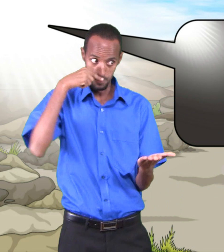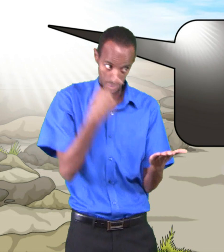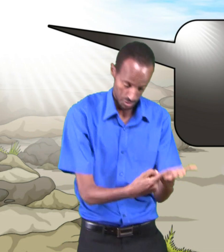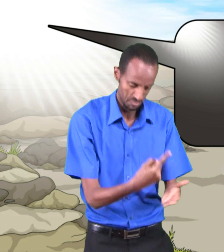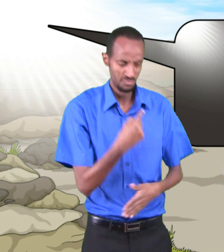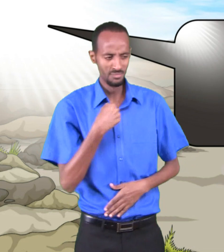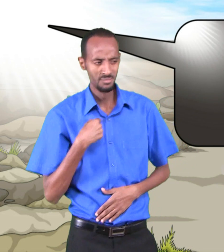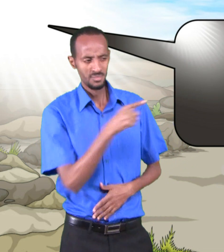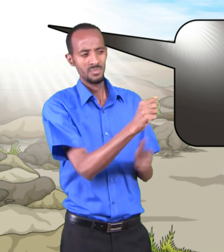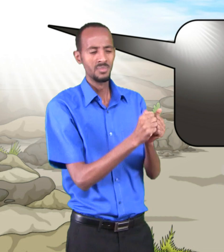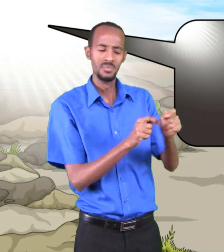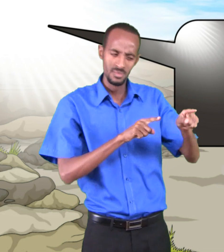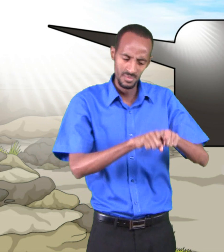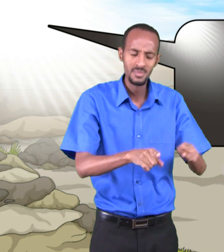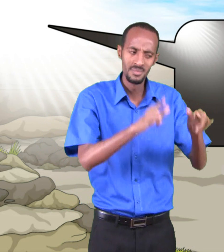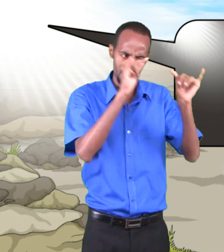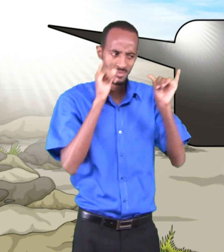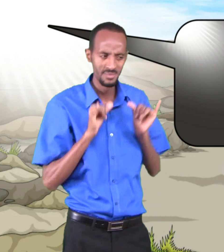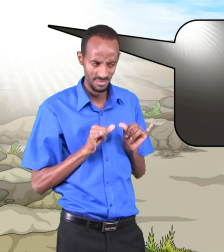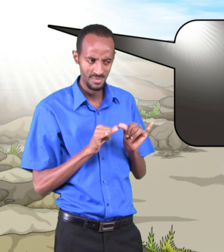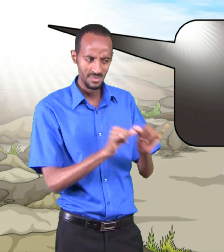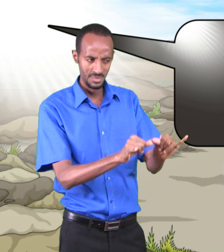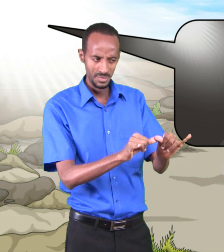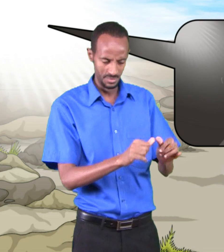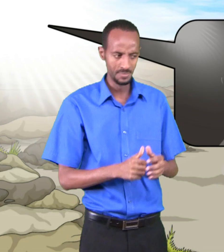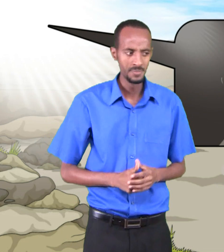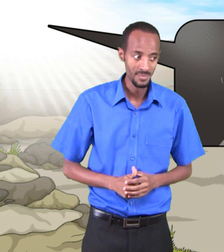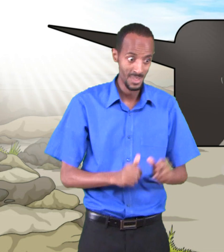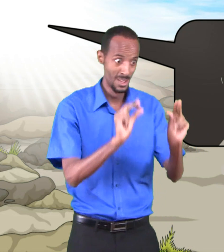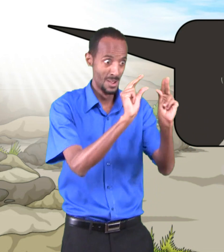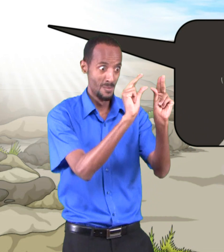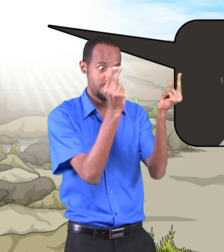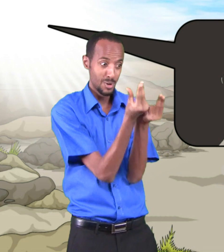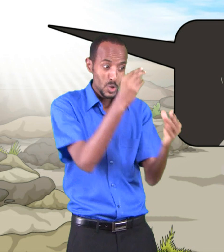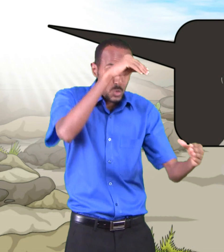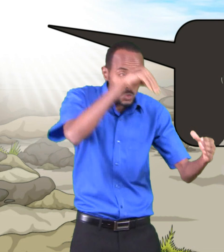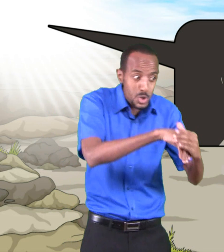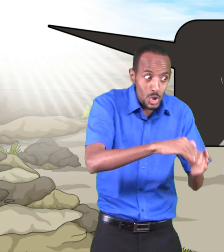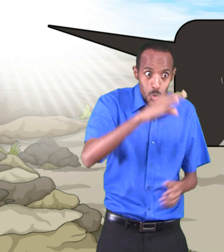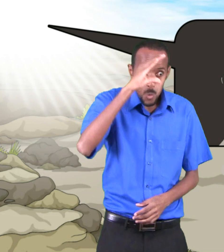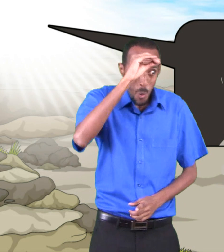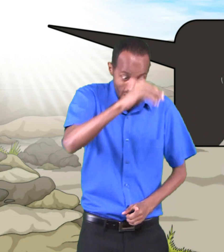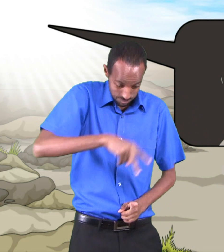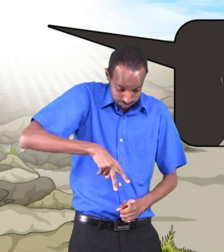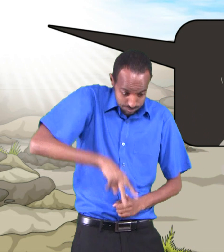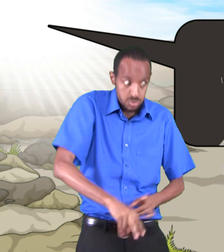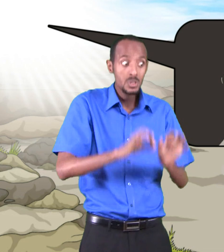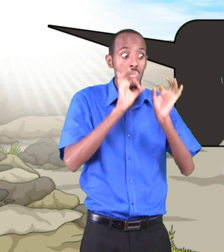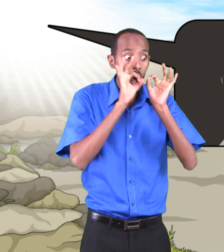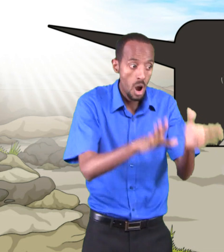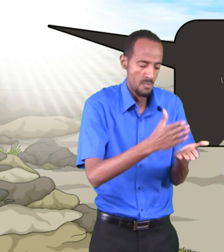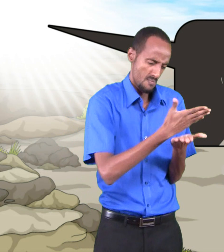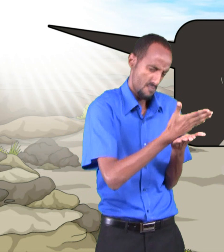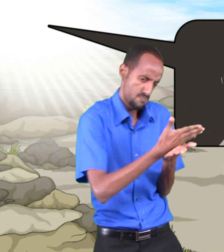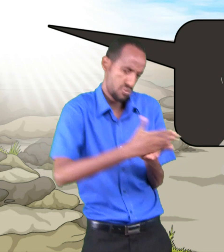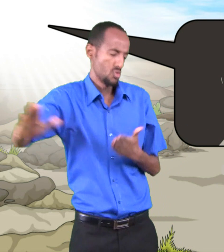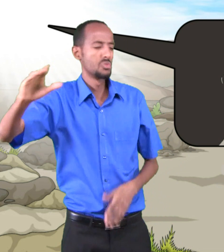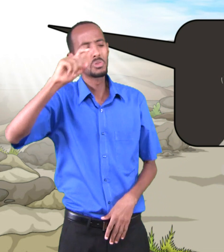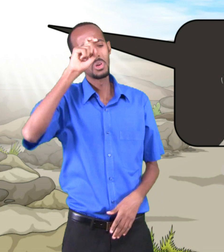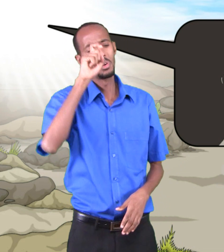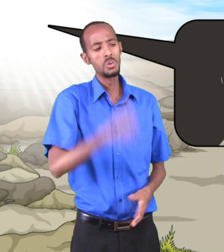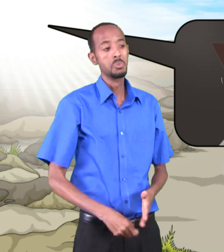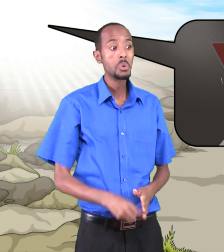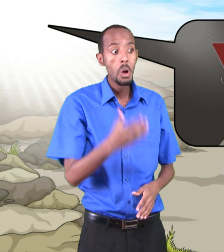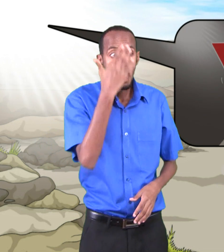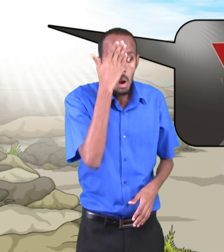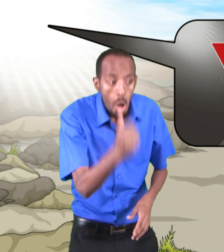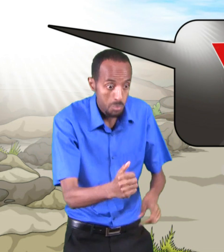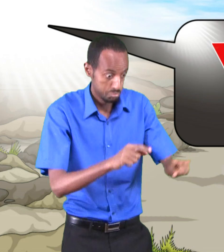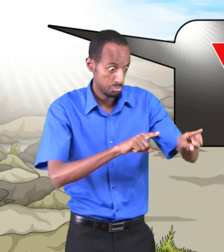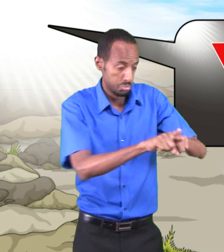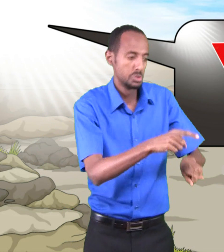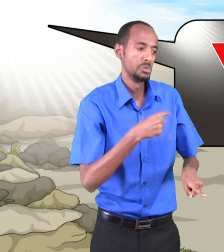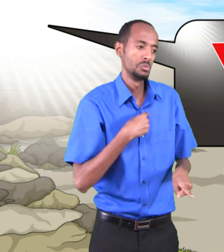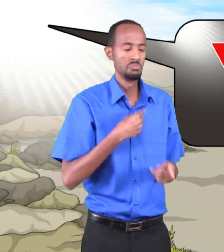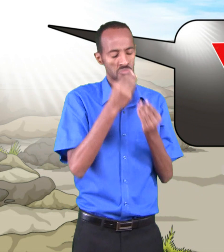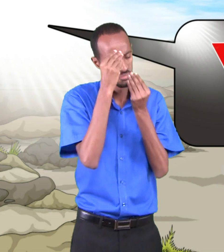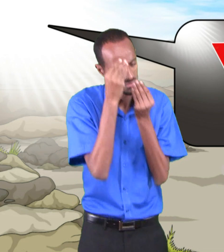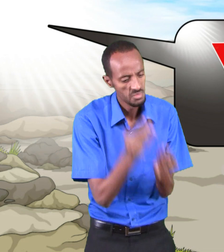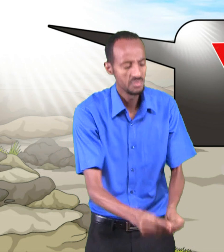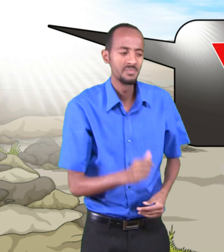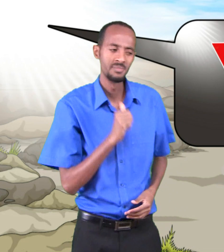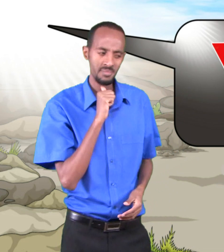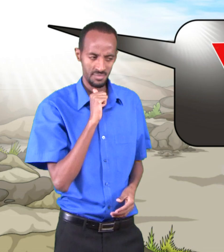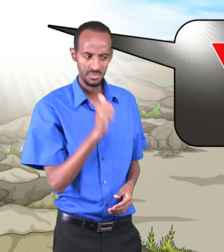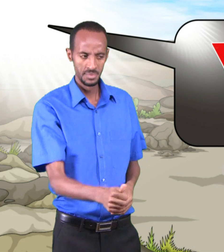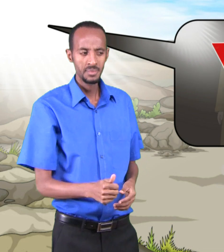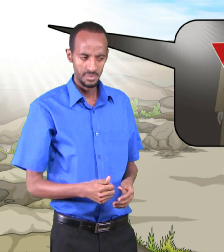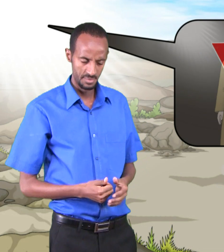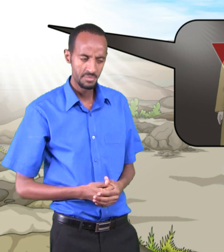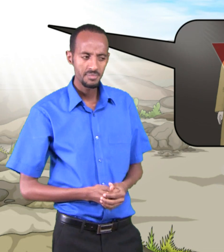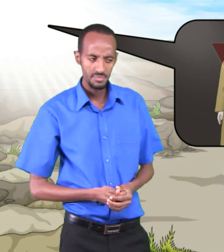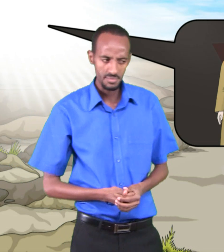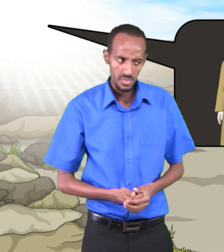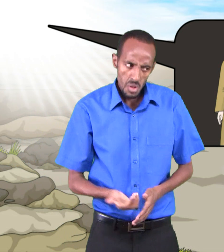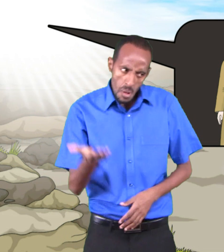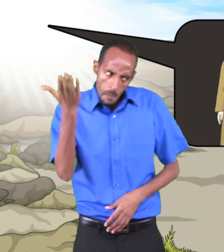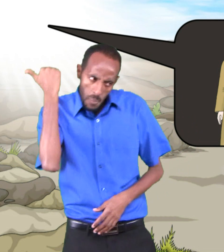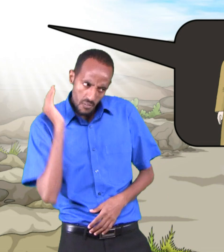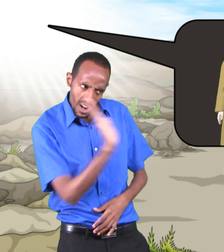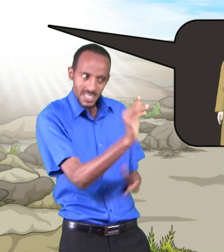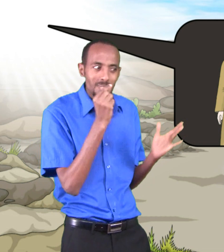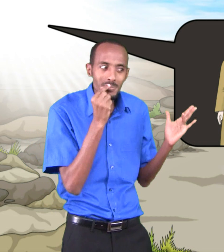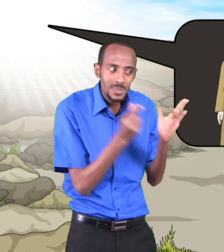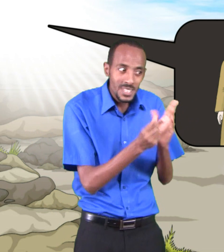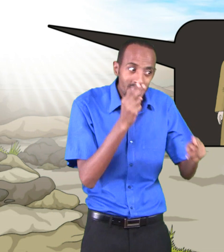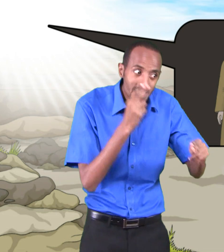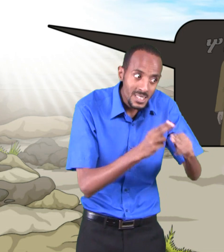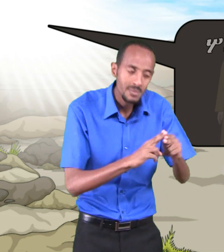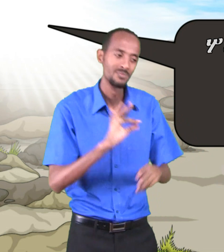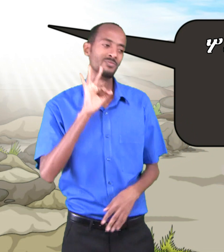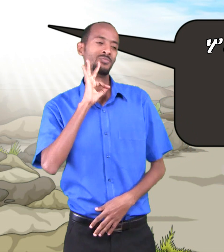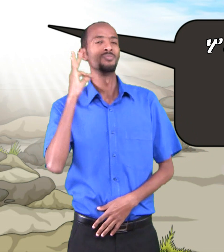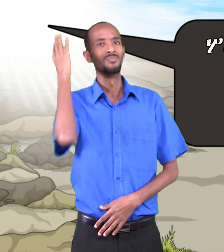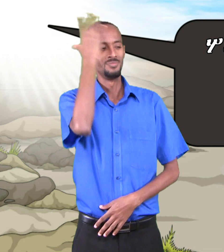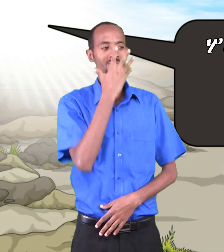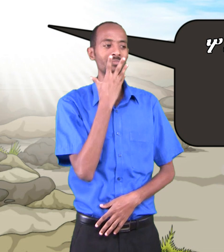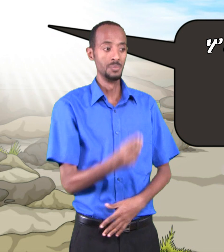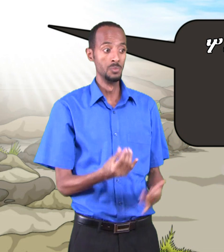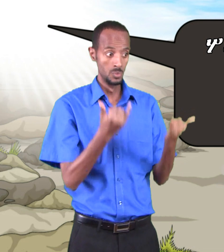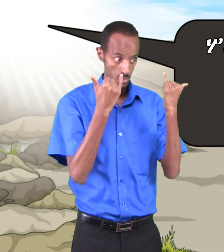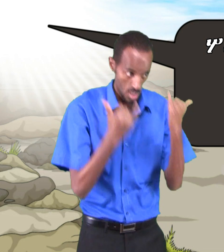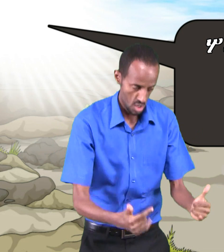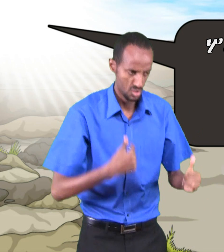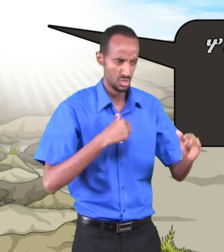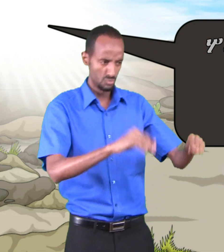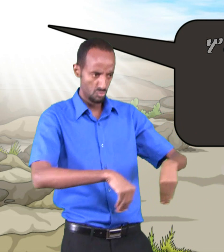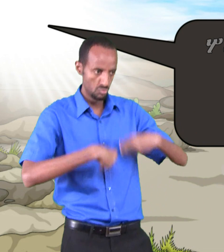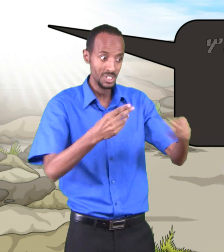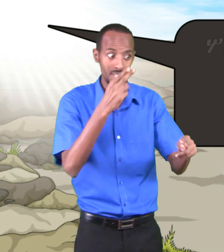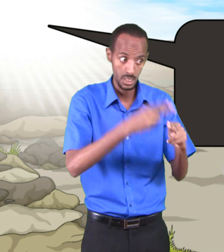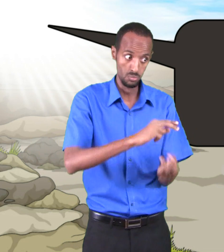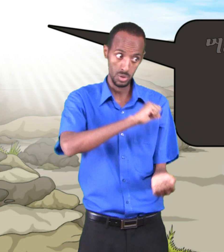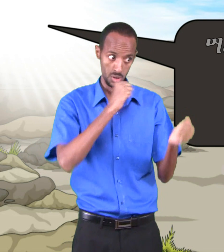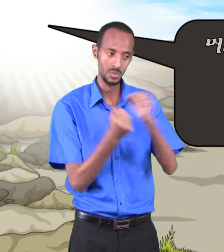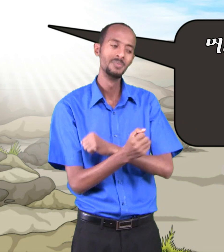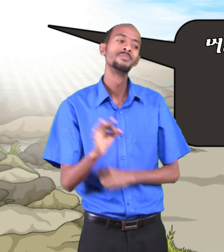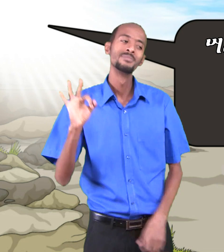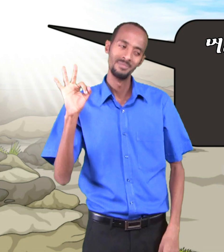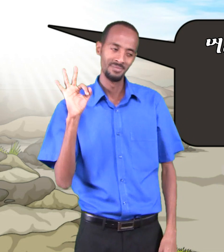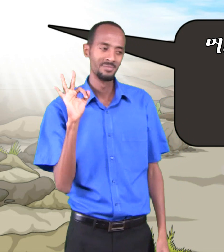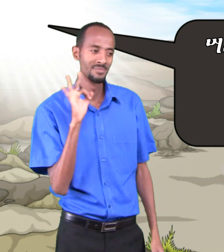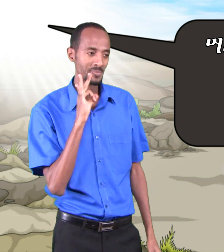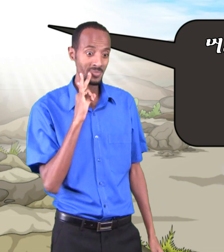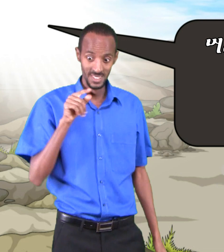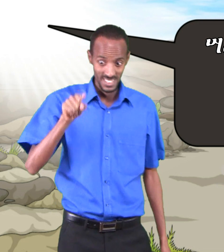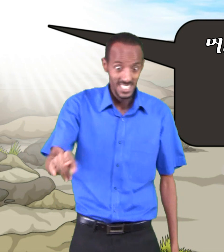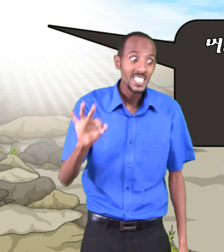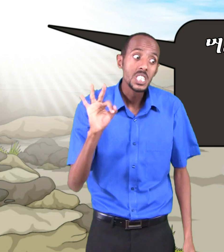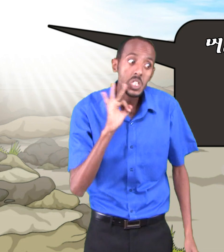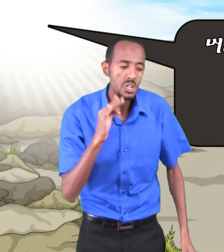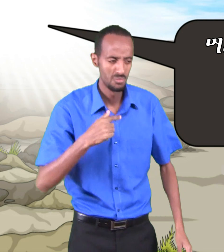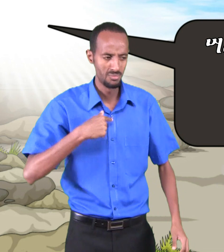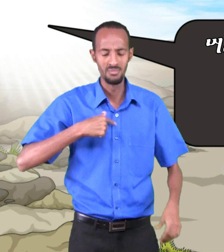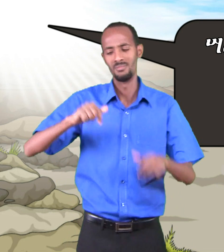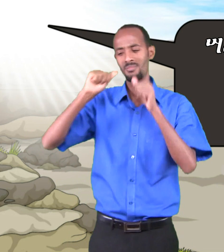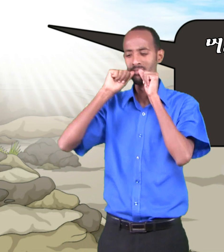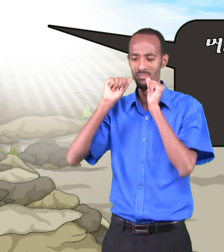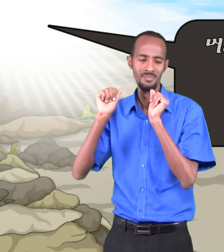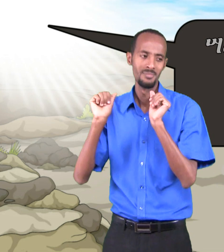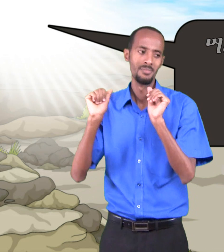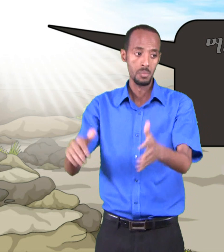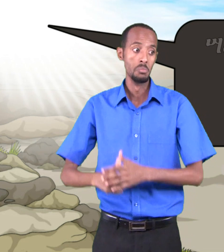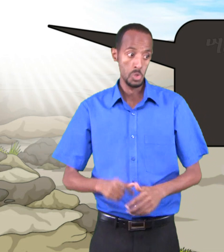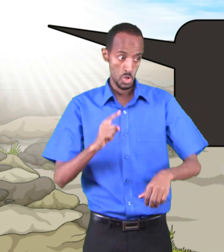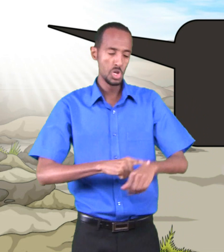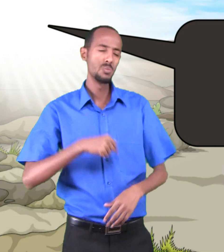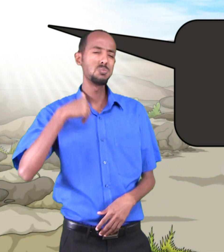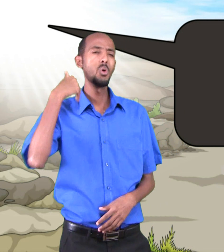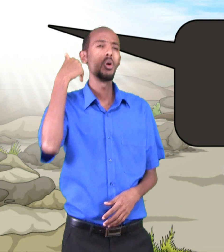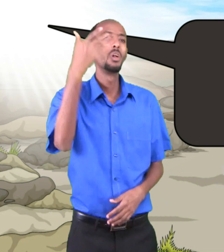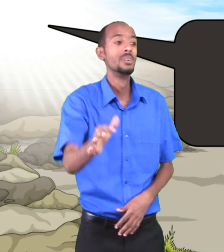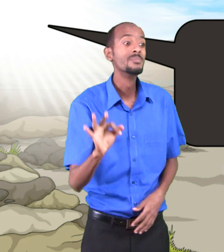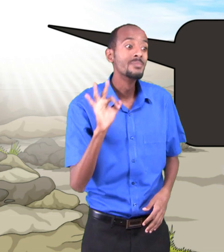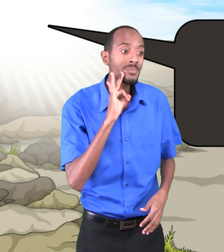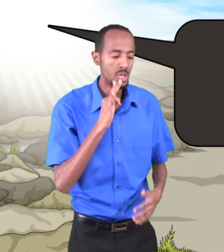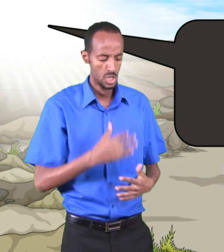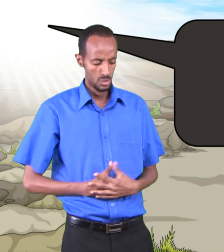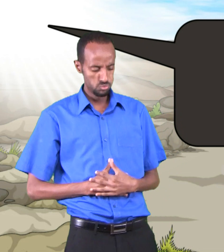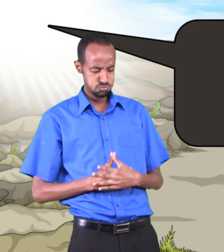But if any male is not circumcised, he will be cut off from his people; he has broken My covenant.” Then God said to Abraham, “As for Sarai your wife, do not call her Sarai, for her name is to be Sarah.